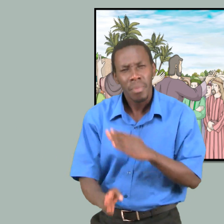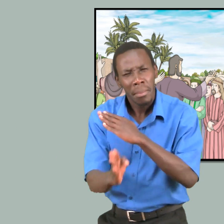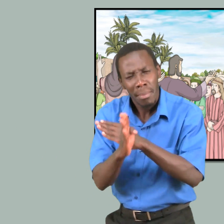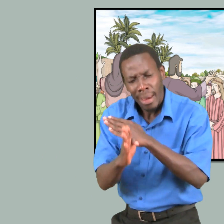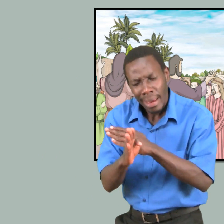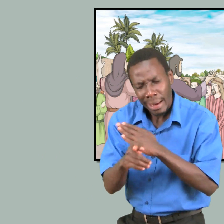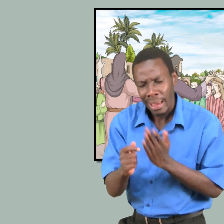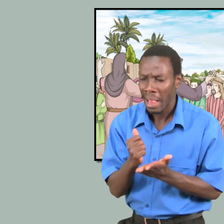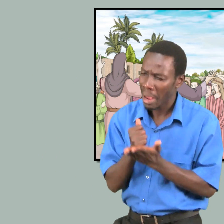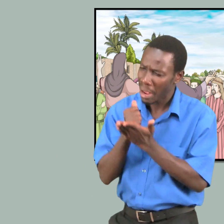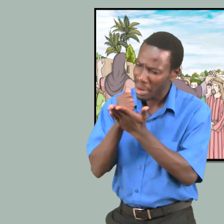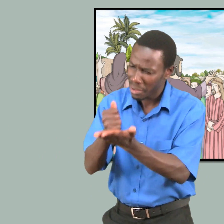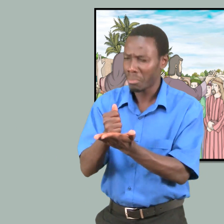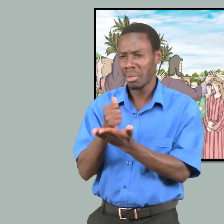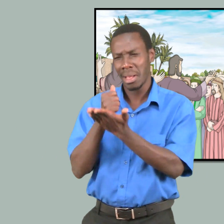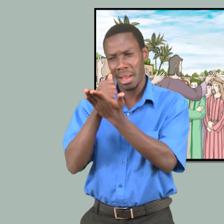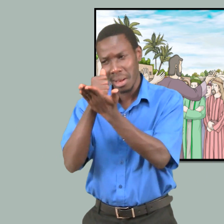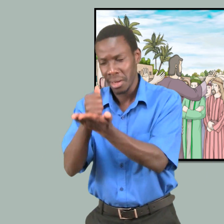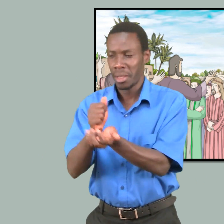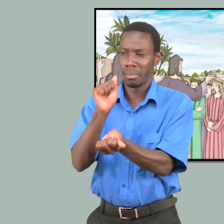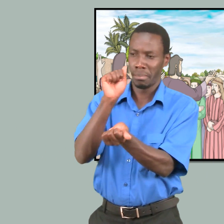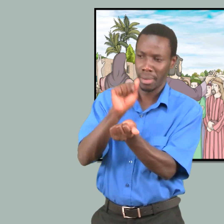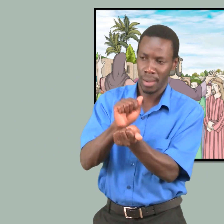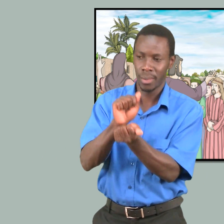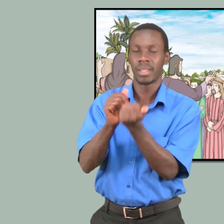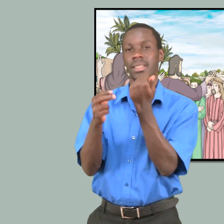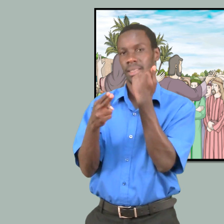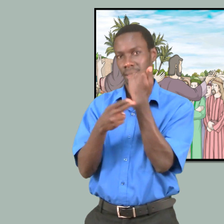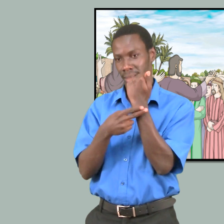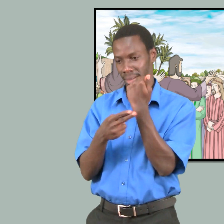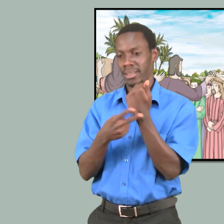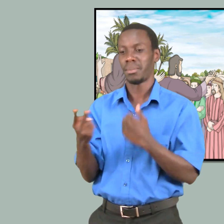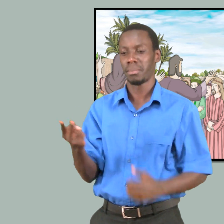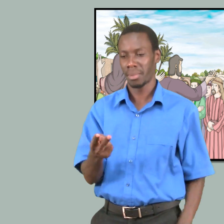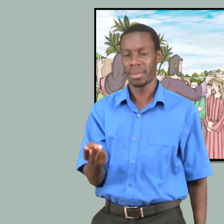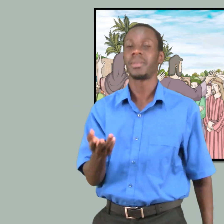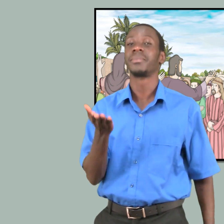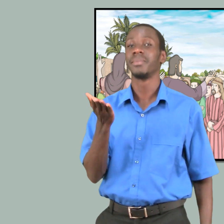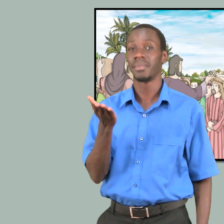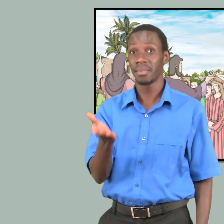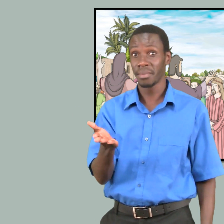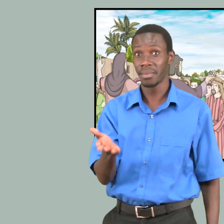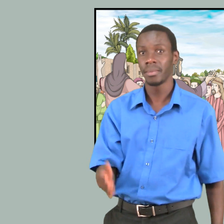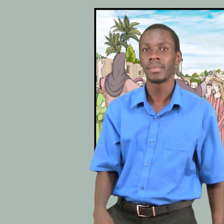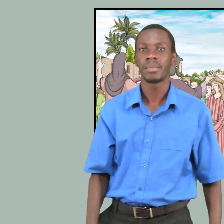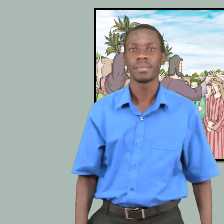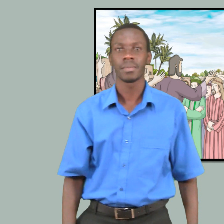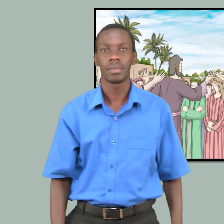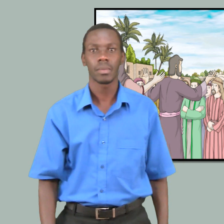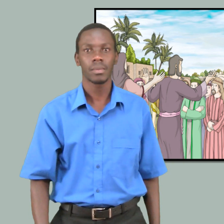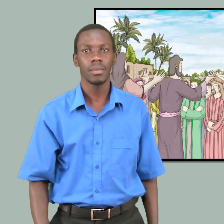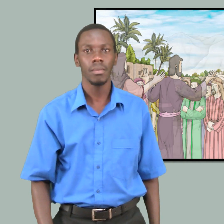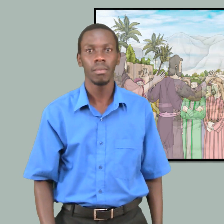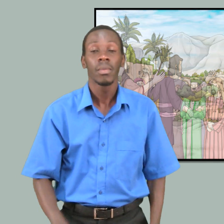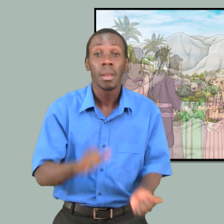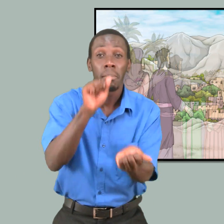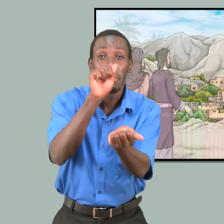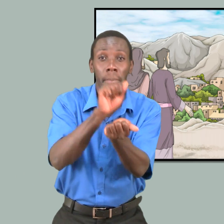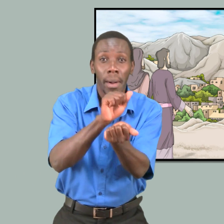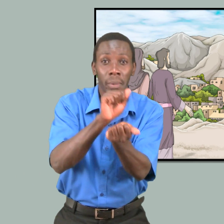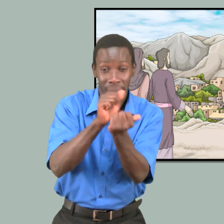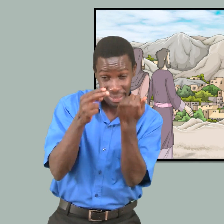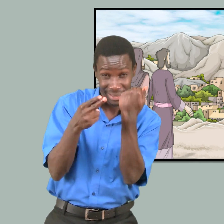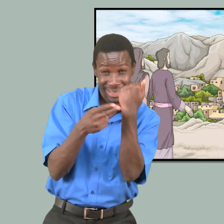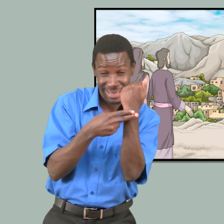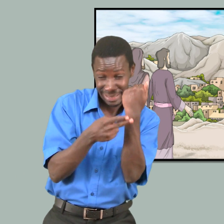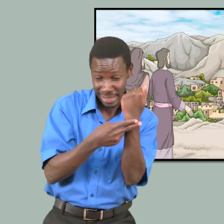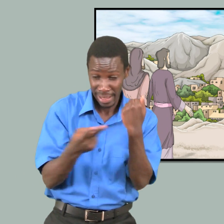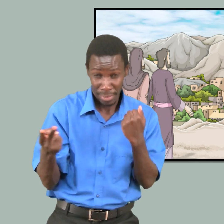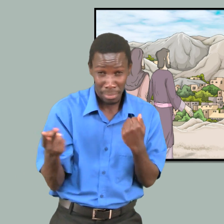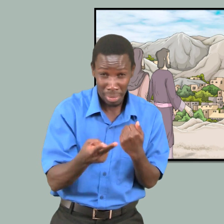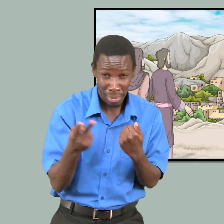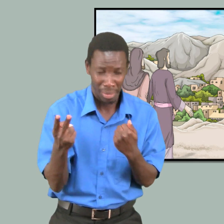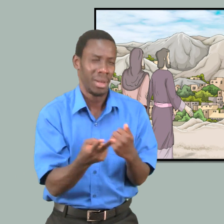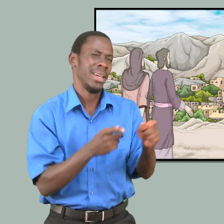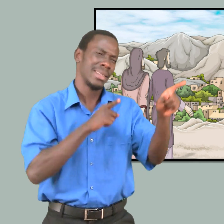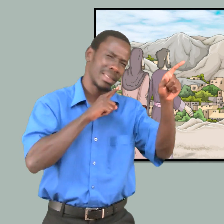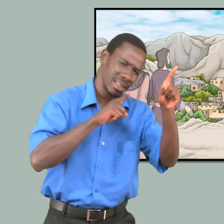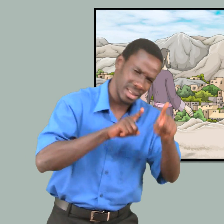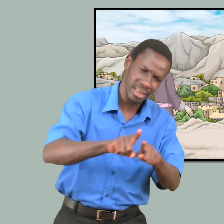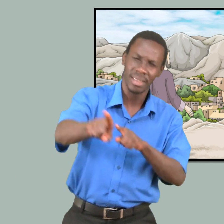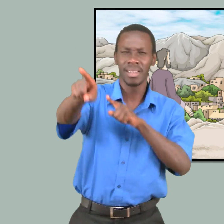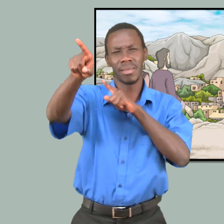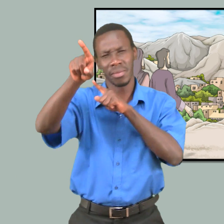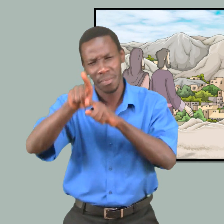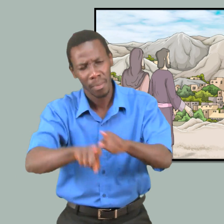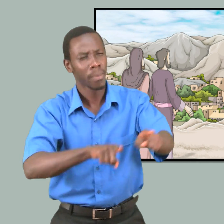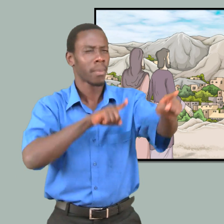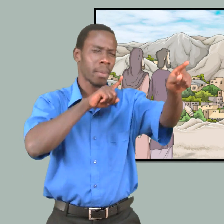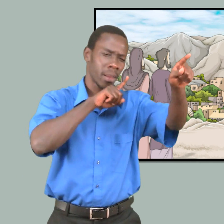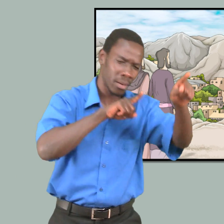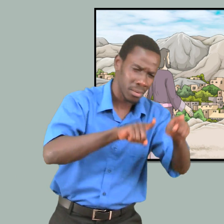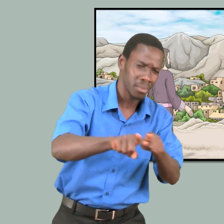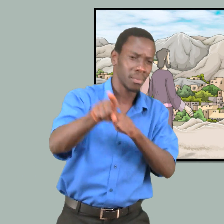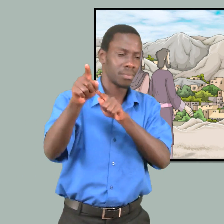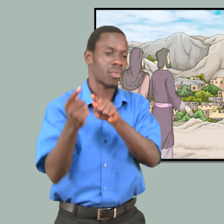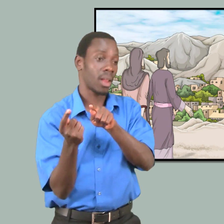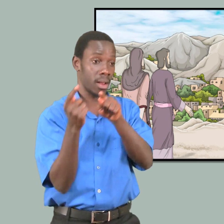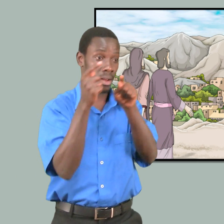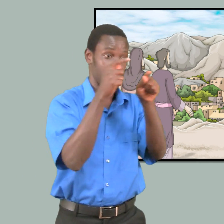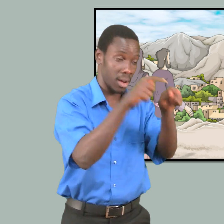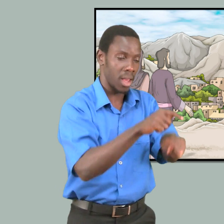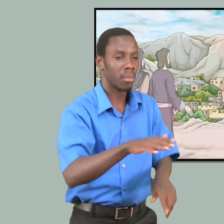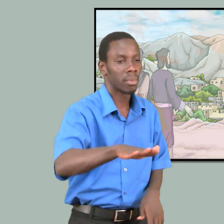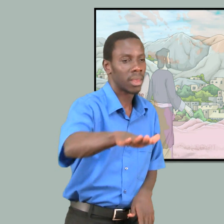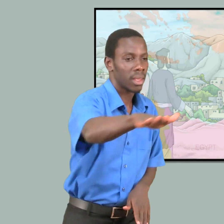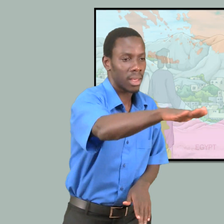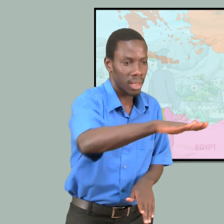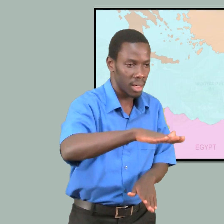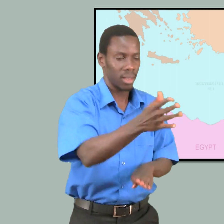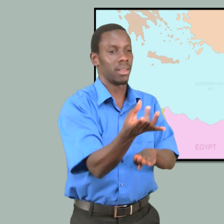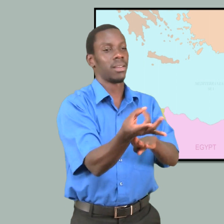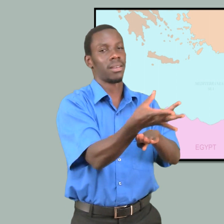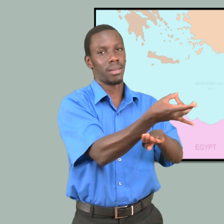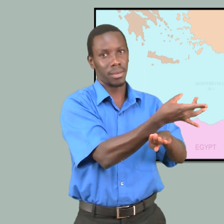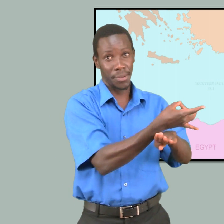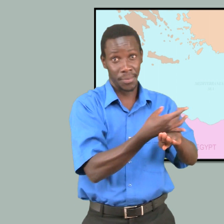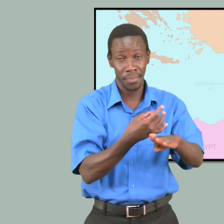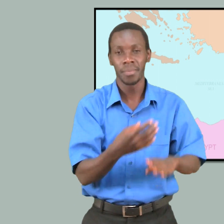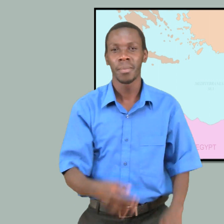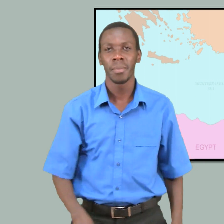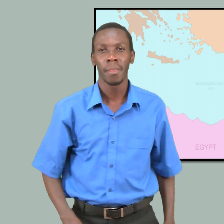And John was with them as their helper.